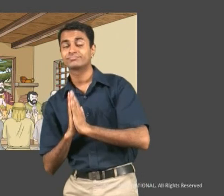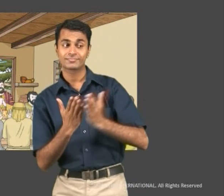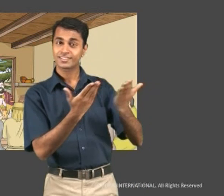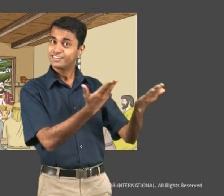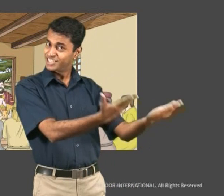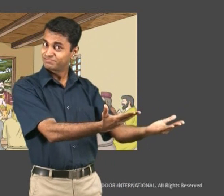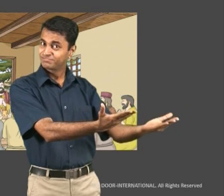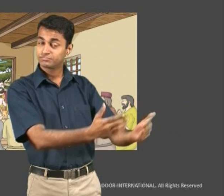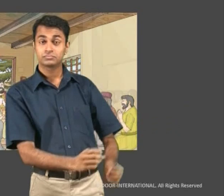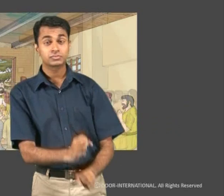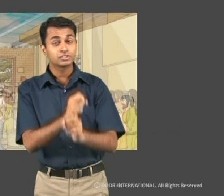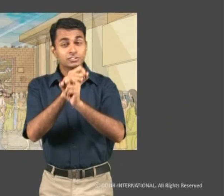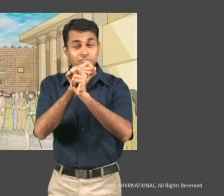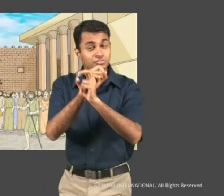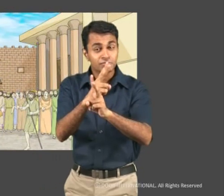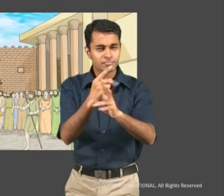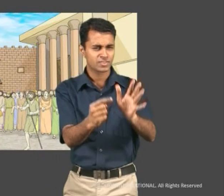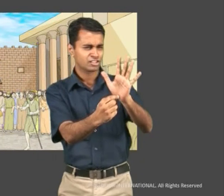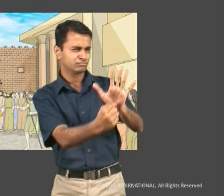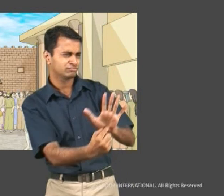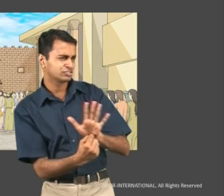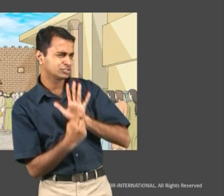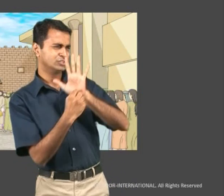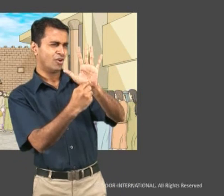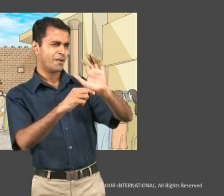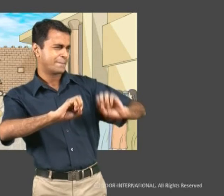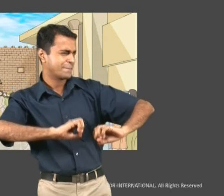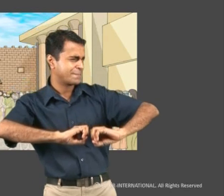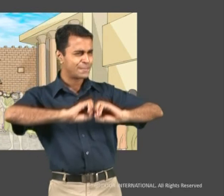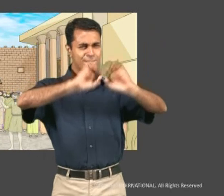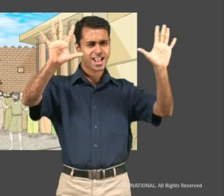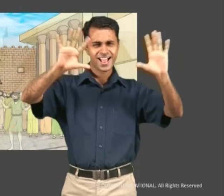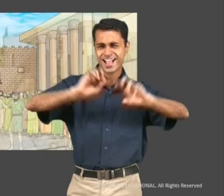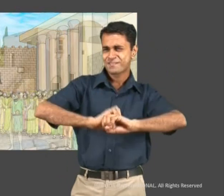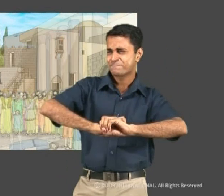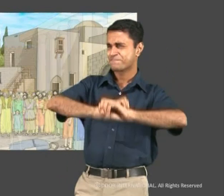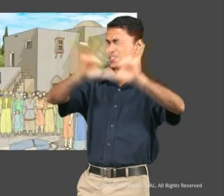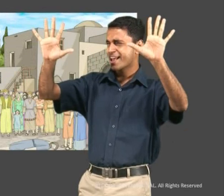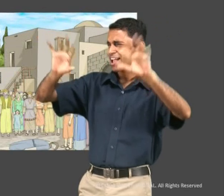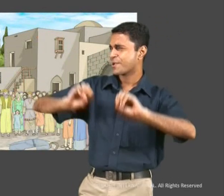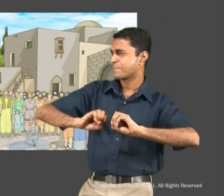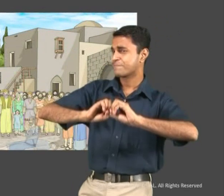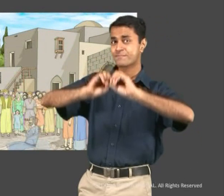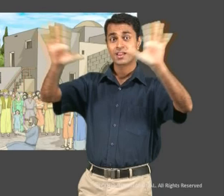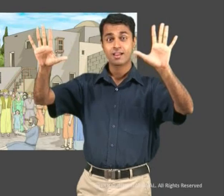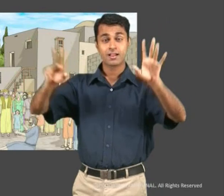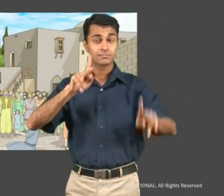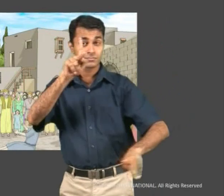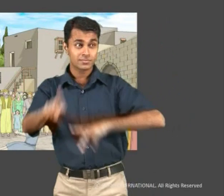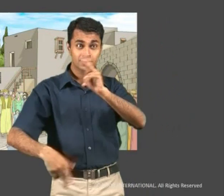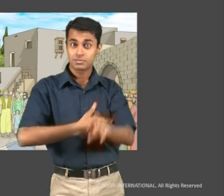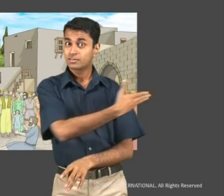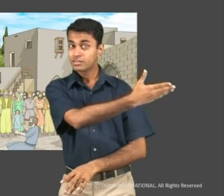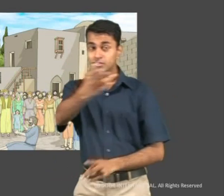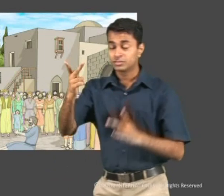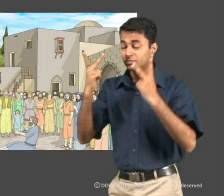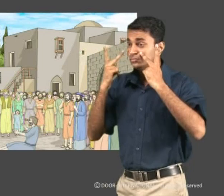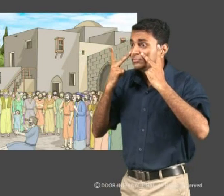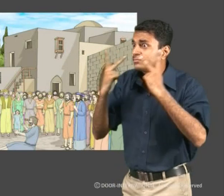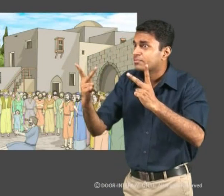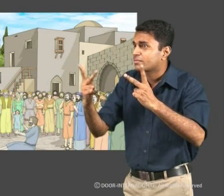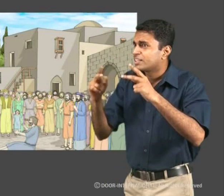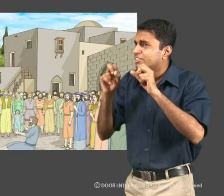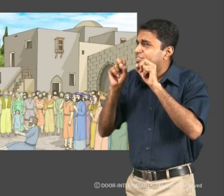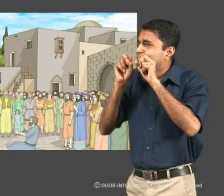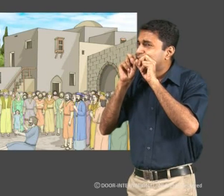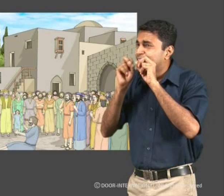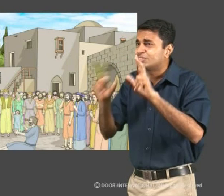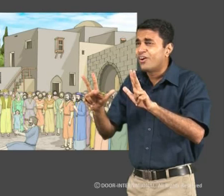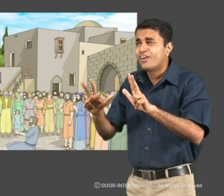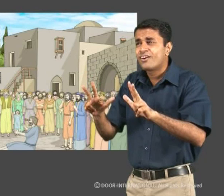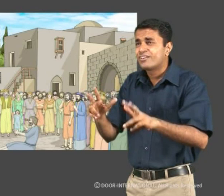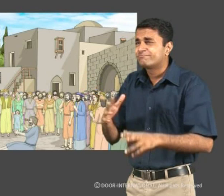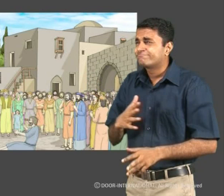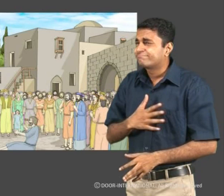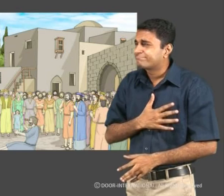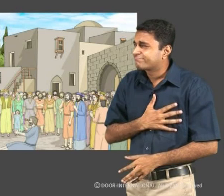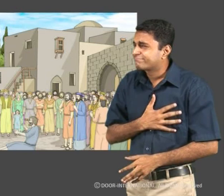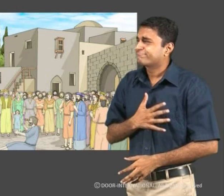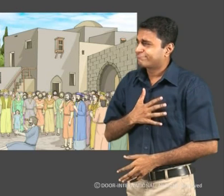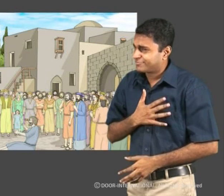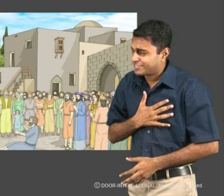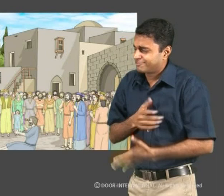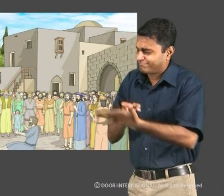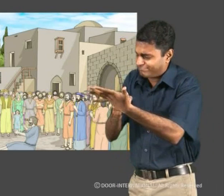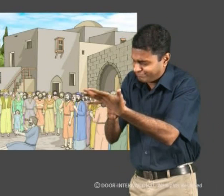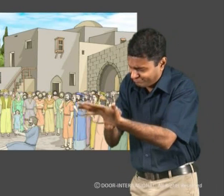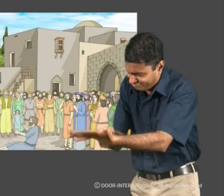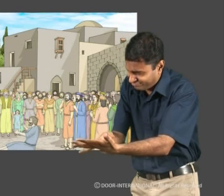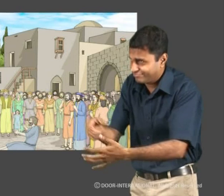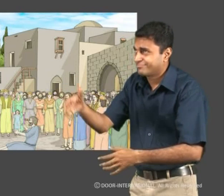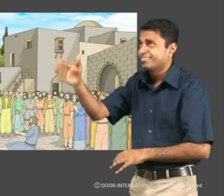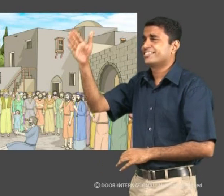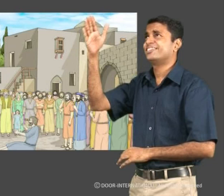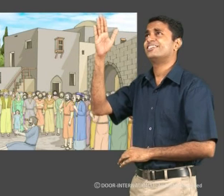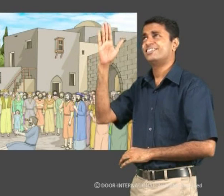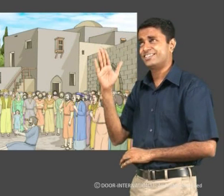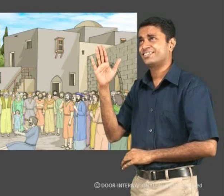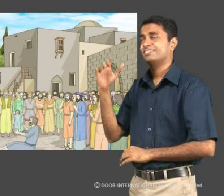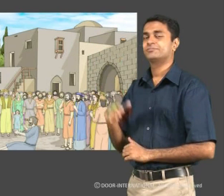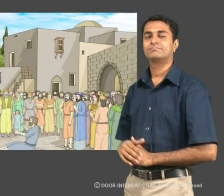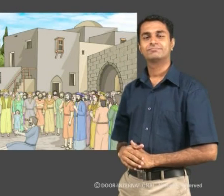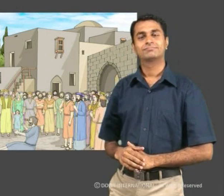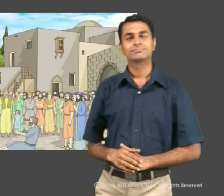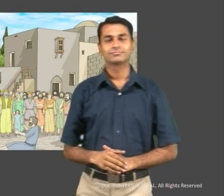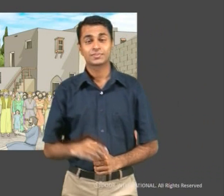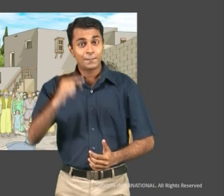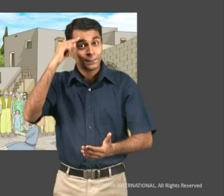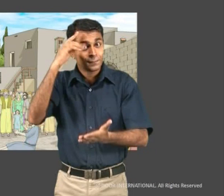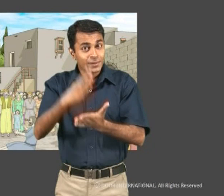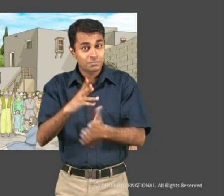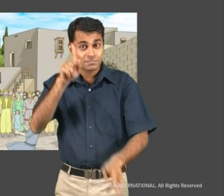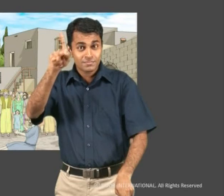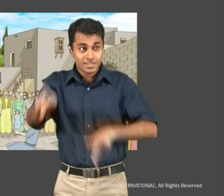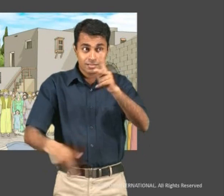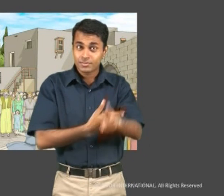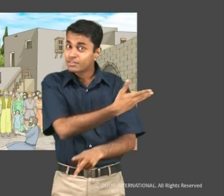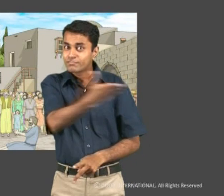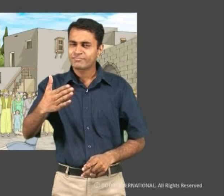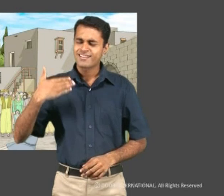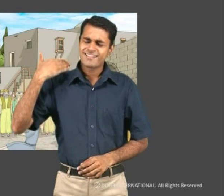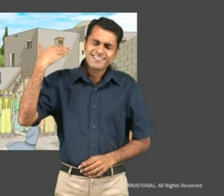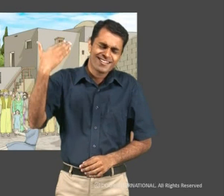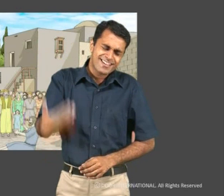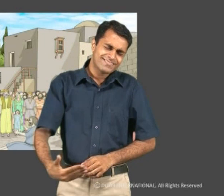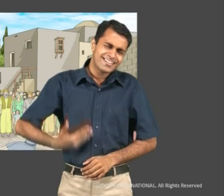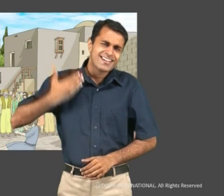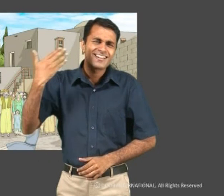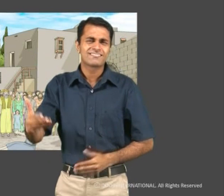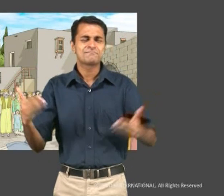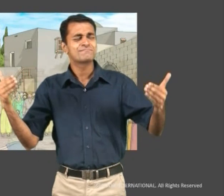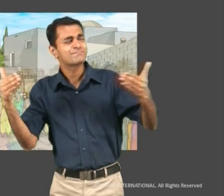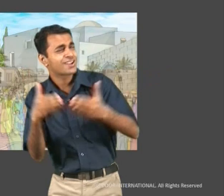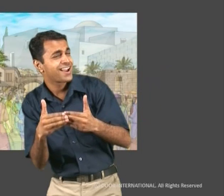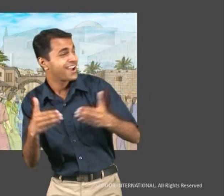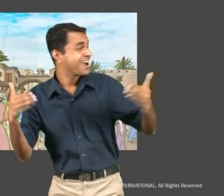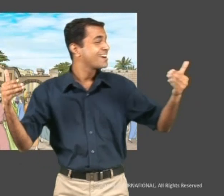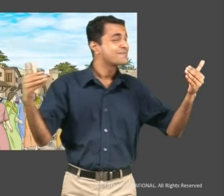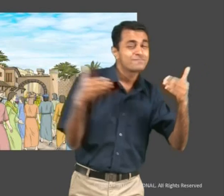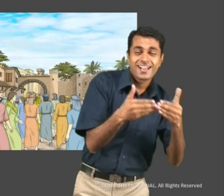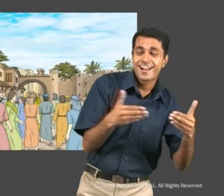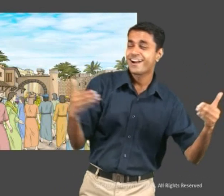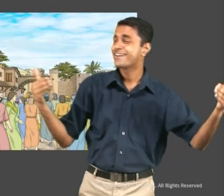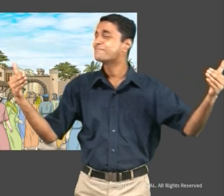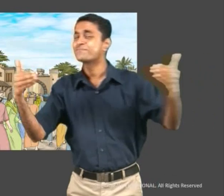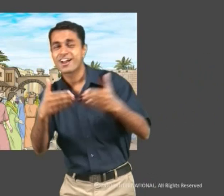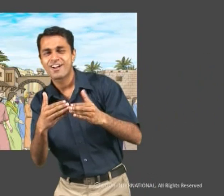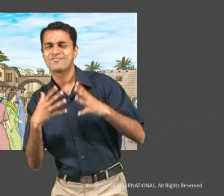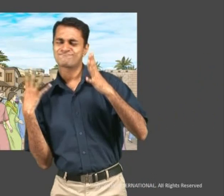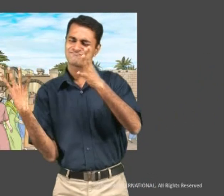A sense of awe came over everyone, and the apostles performed many wonders and signs.